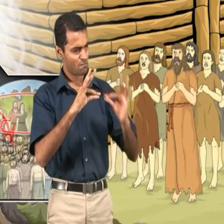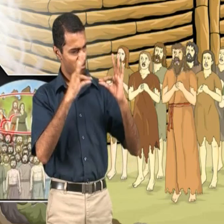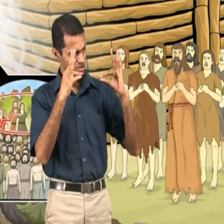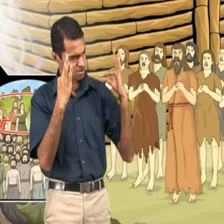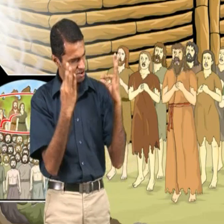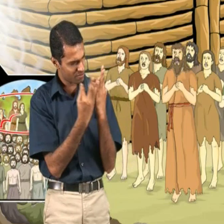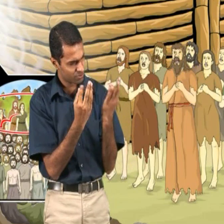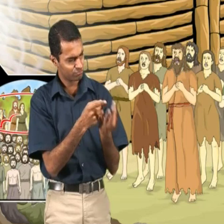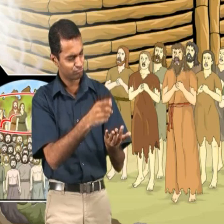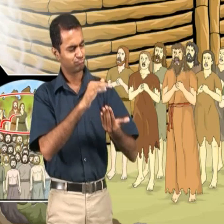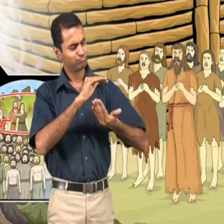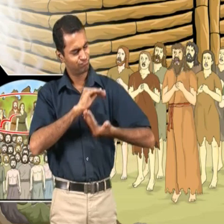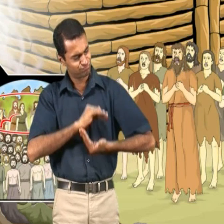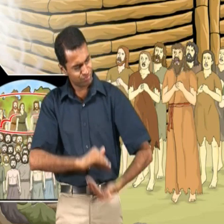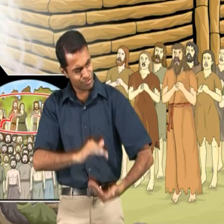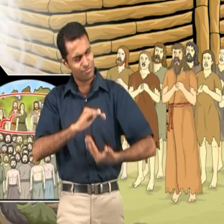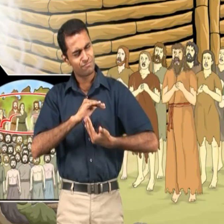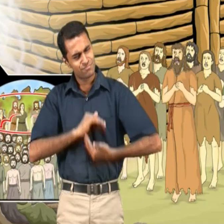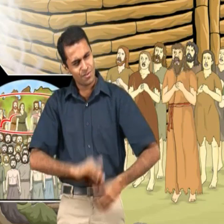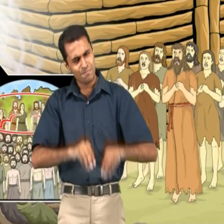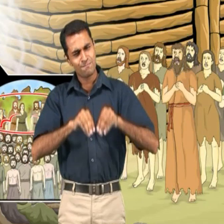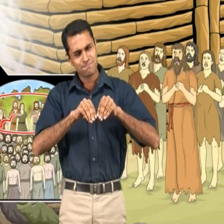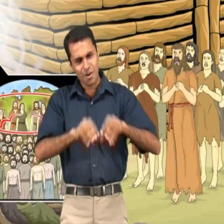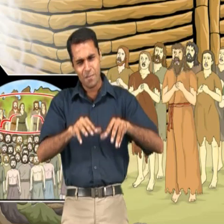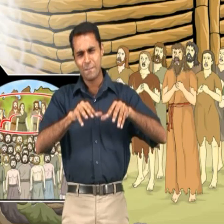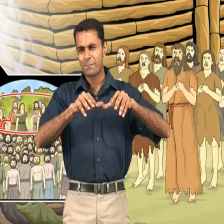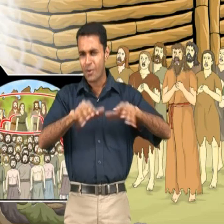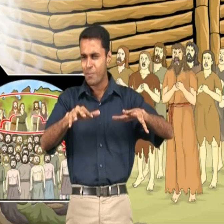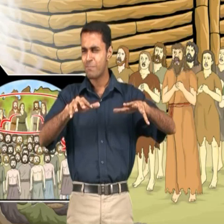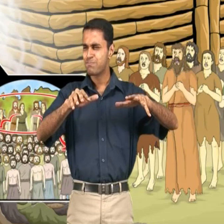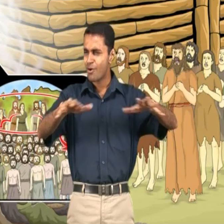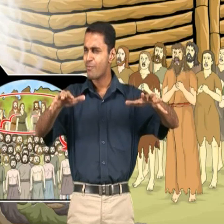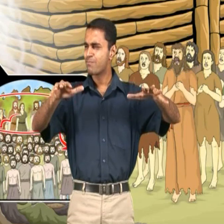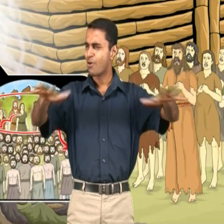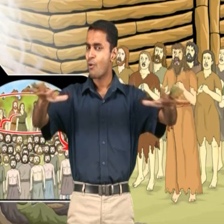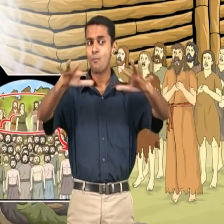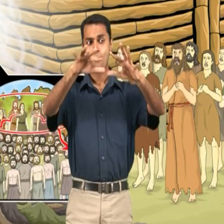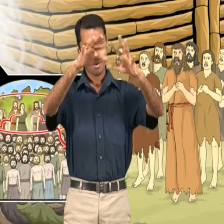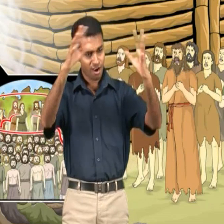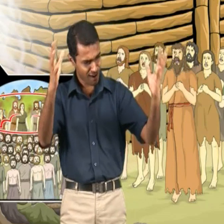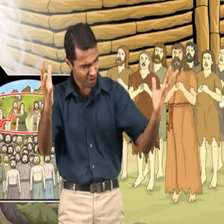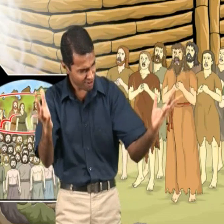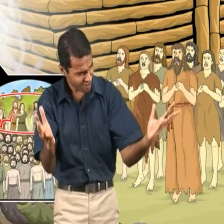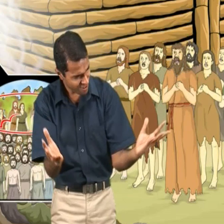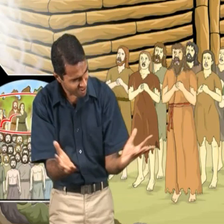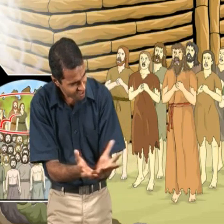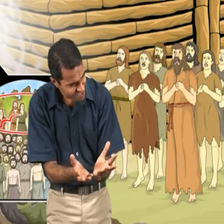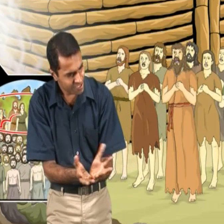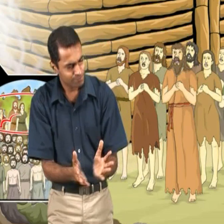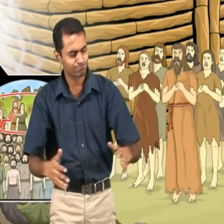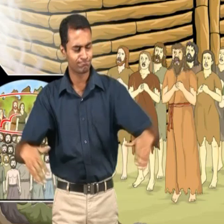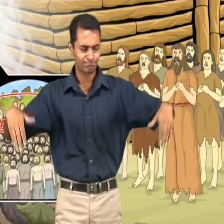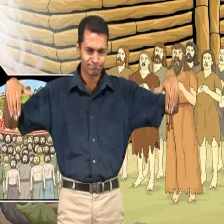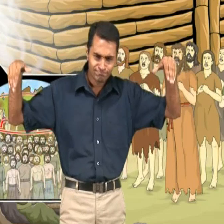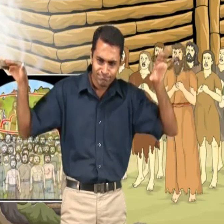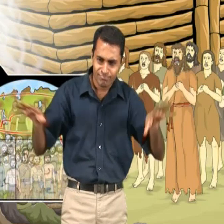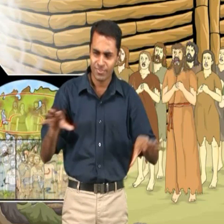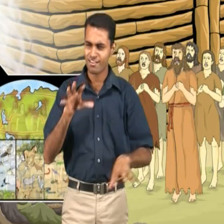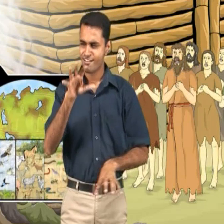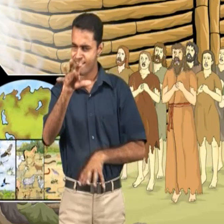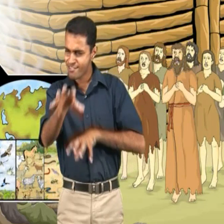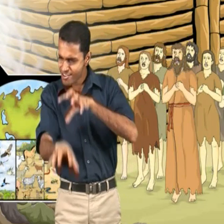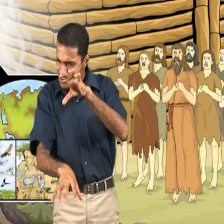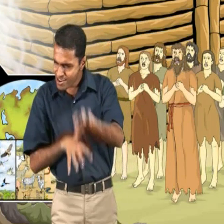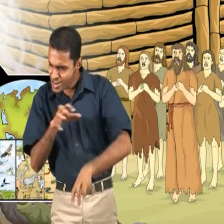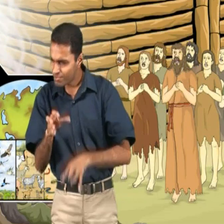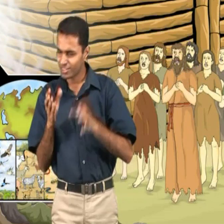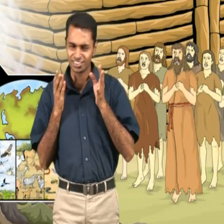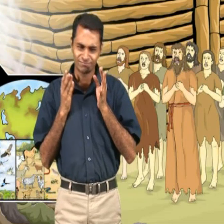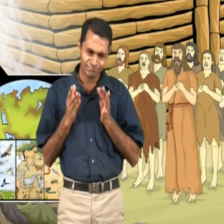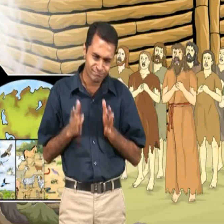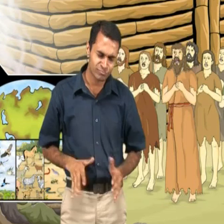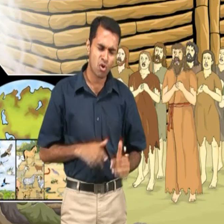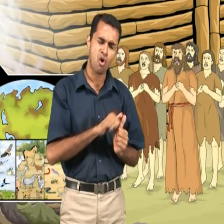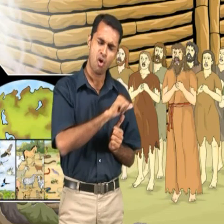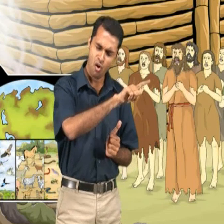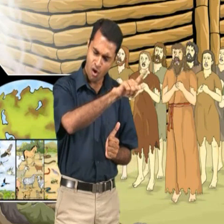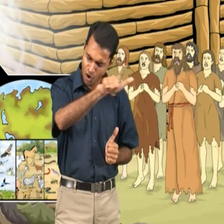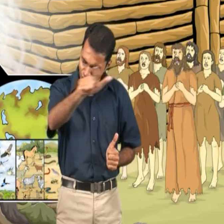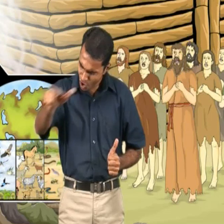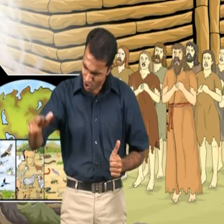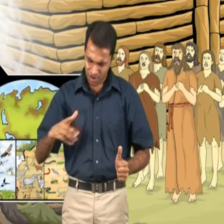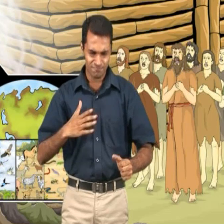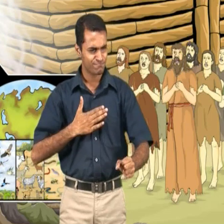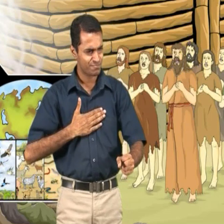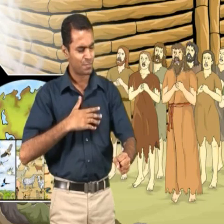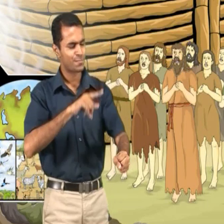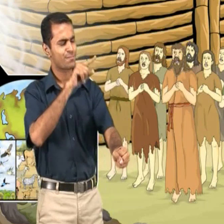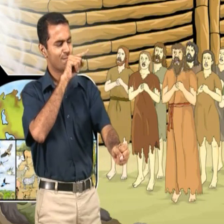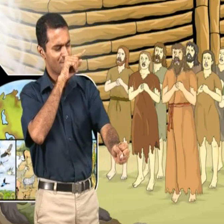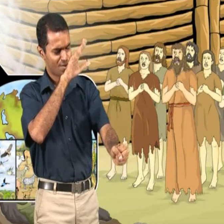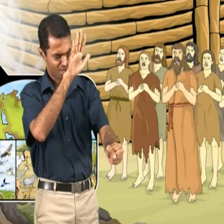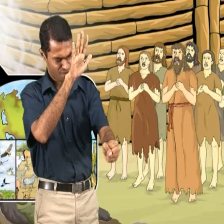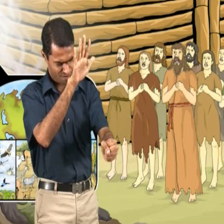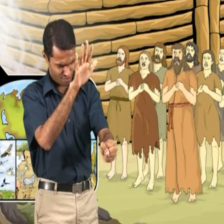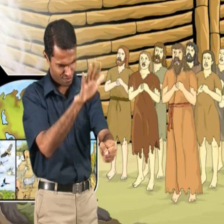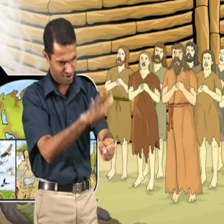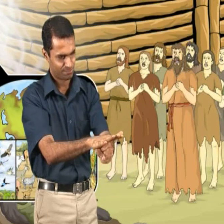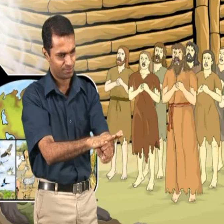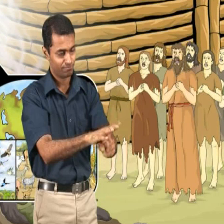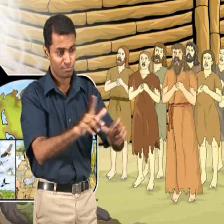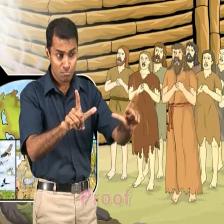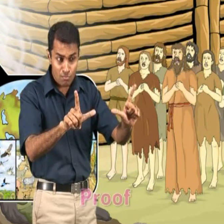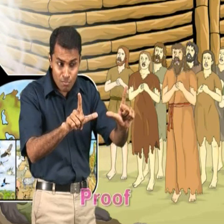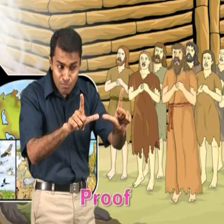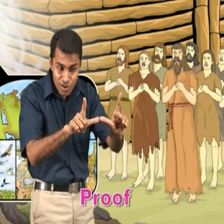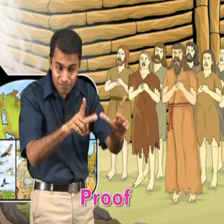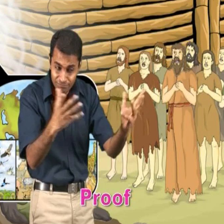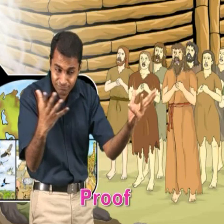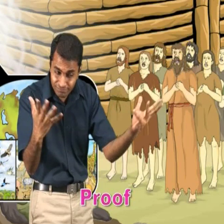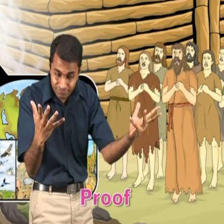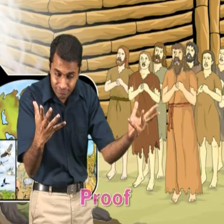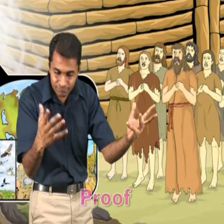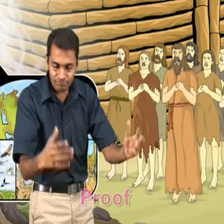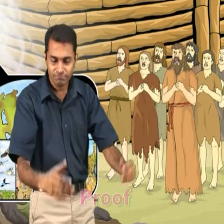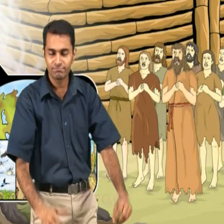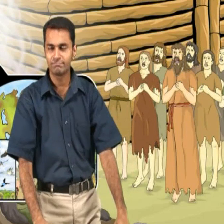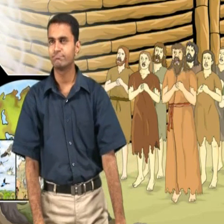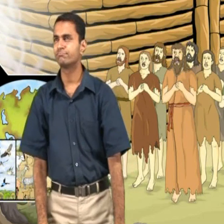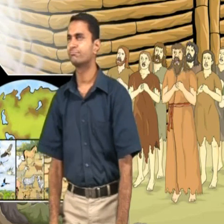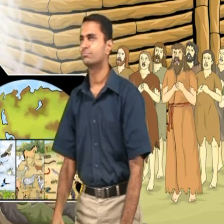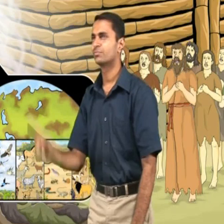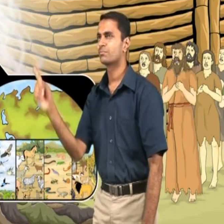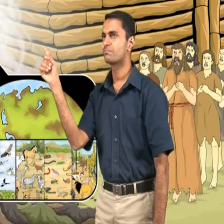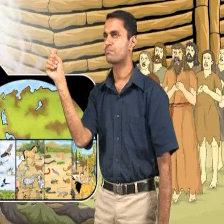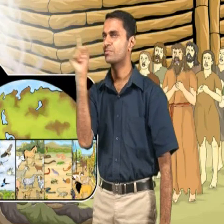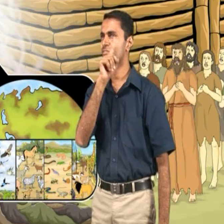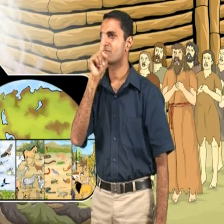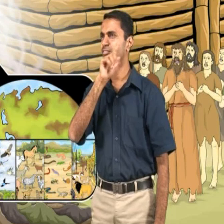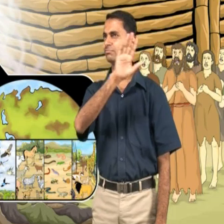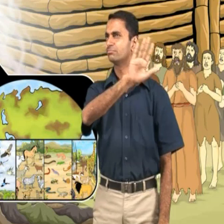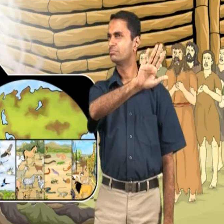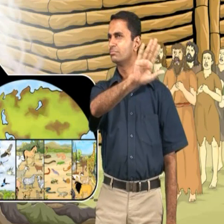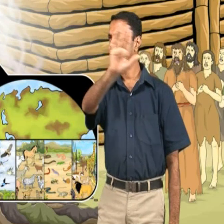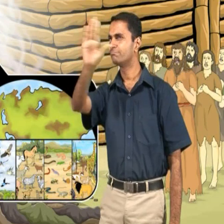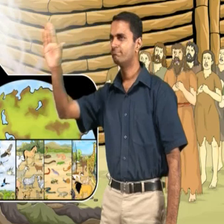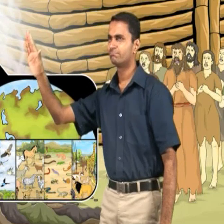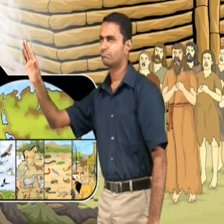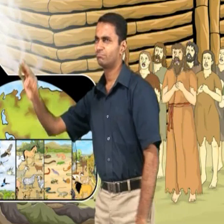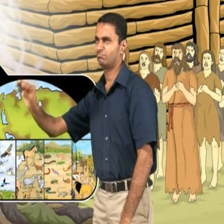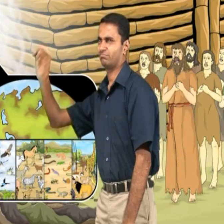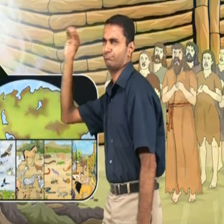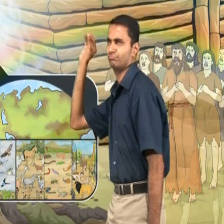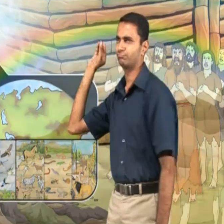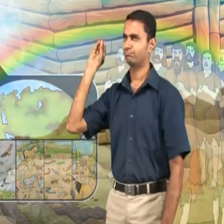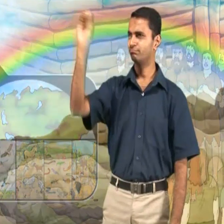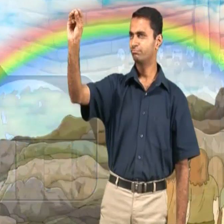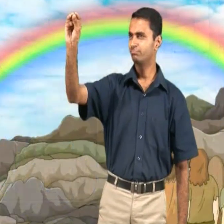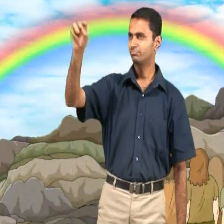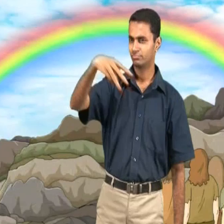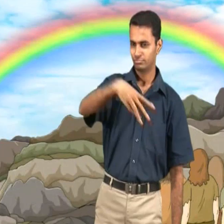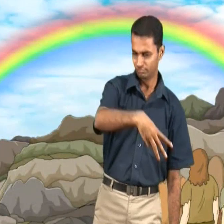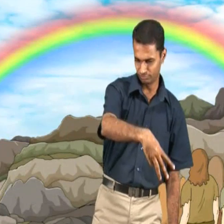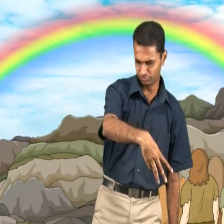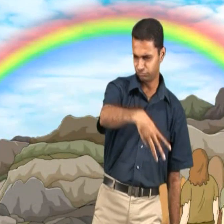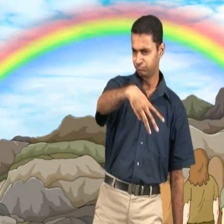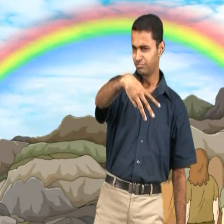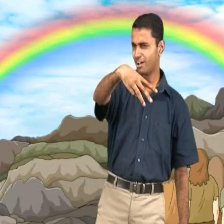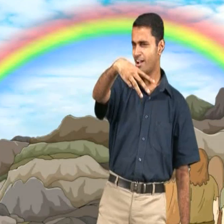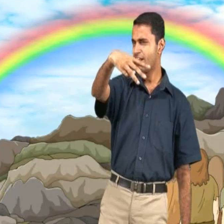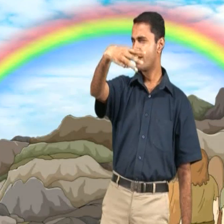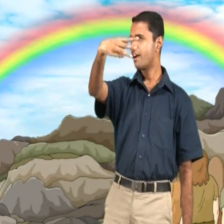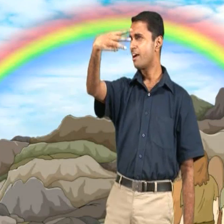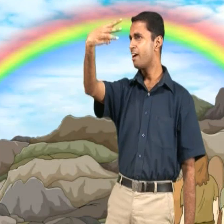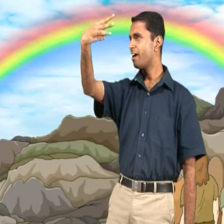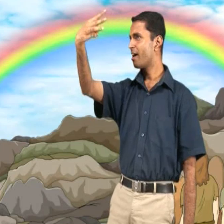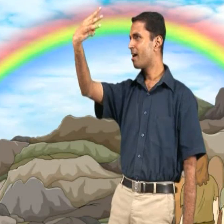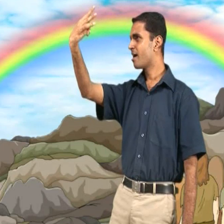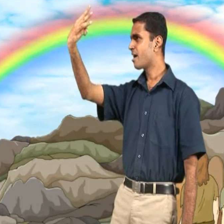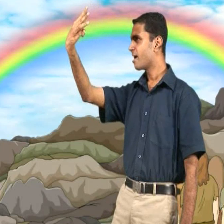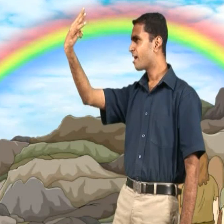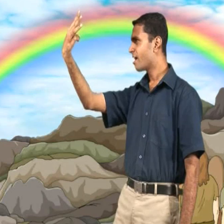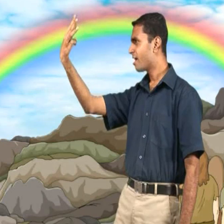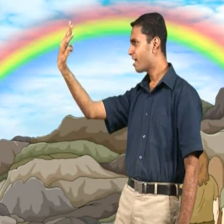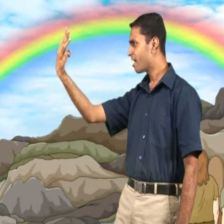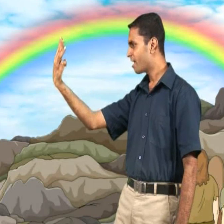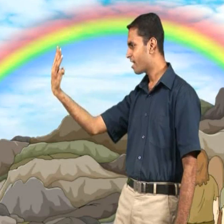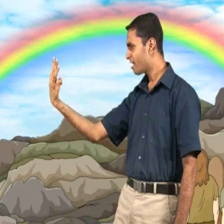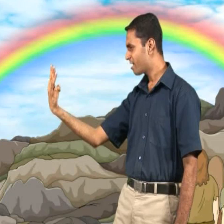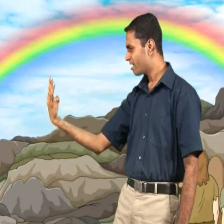Then God said to Noah and his sons with him, “Behold, I now establish My covenant with you and your descendants after you, and with every living creature that was with you—the birds, the livestock, and every beast of the earth—every living thing that came out of the ark.